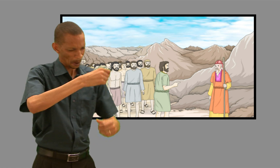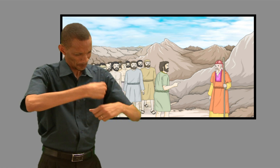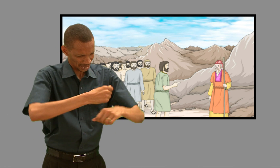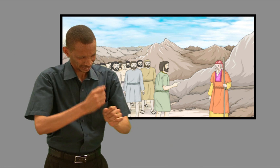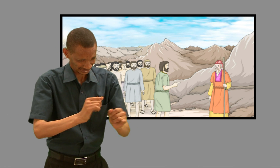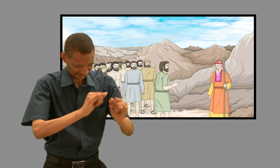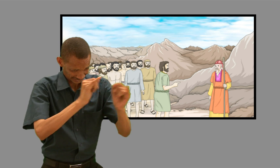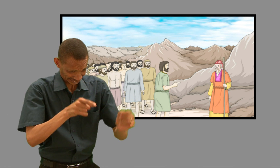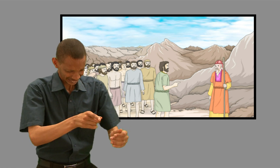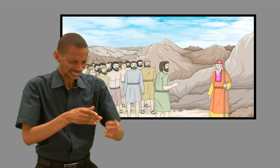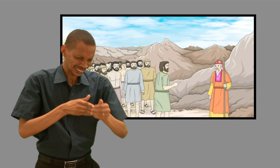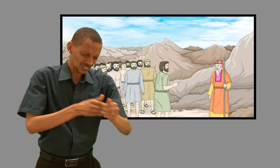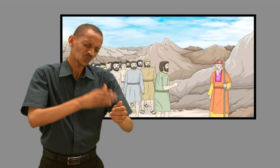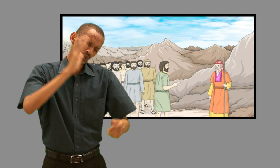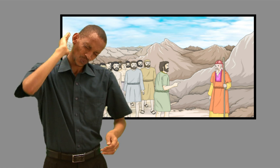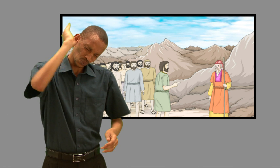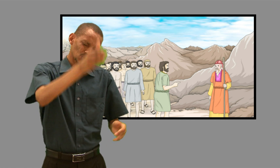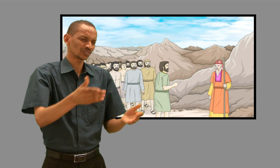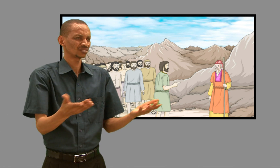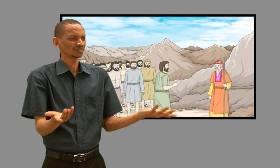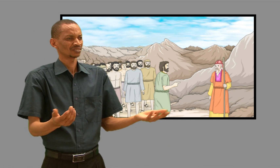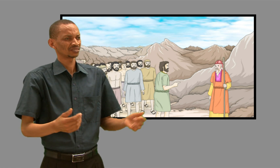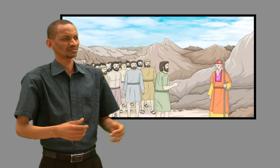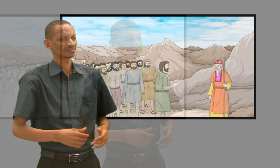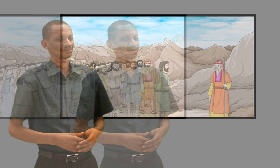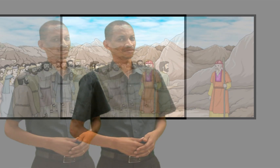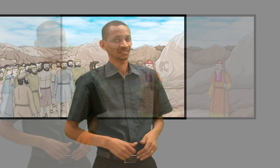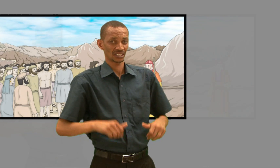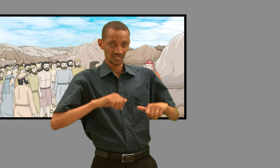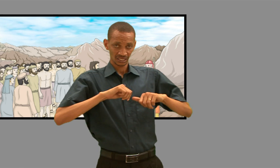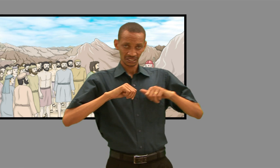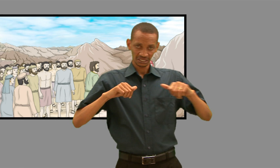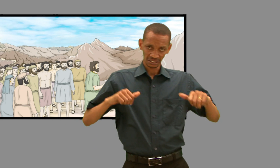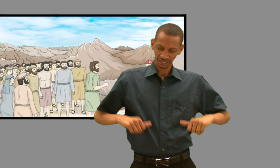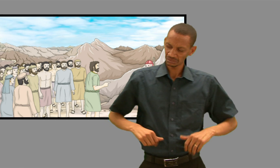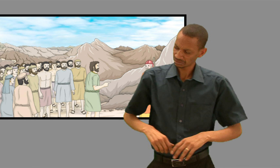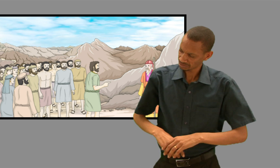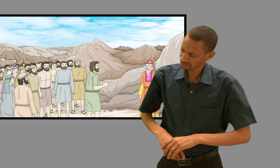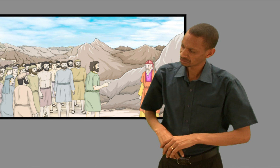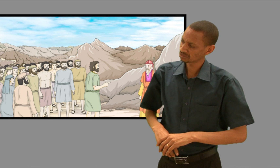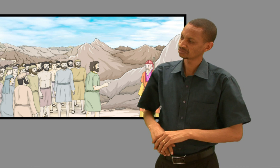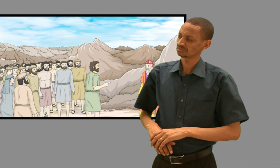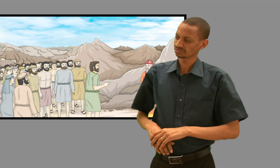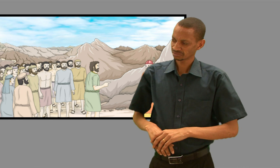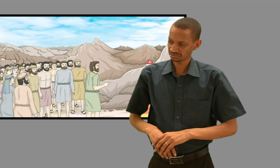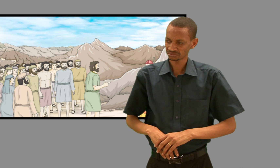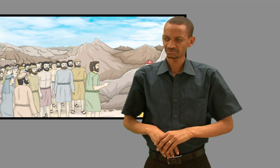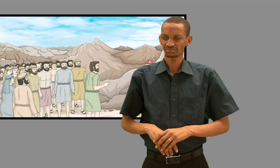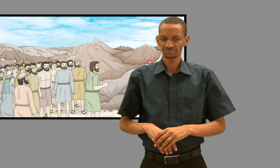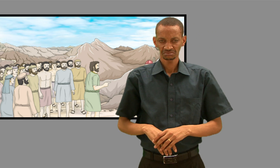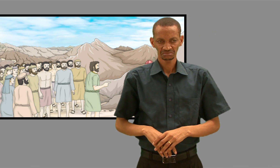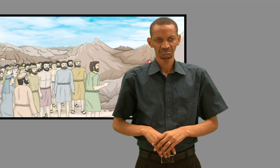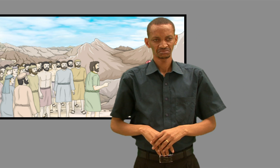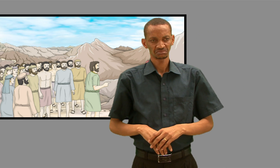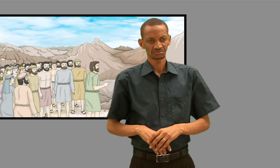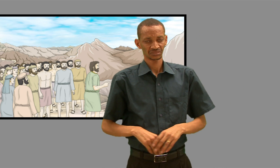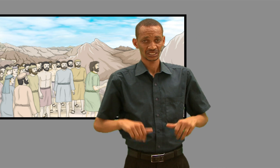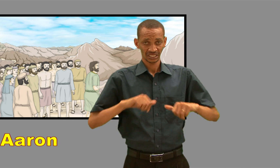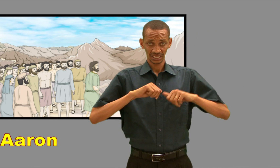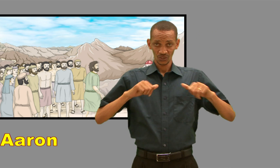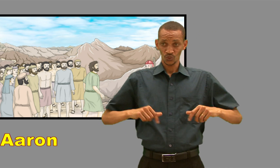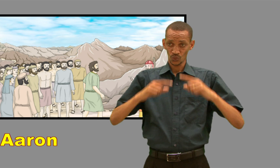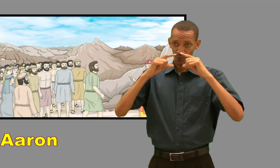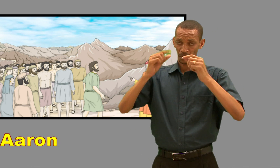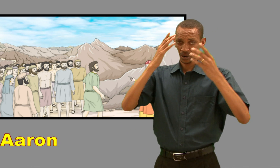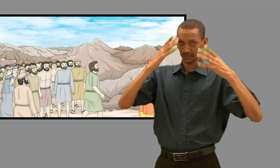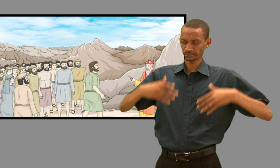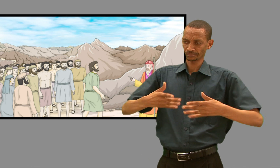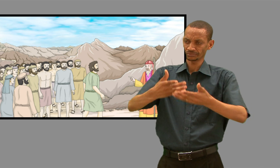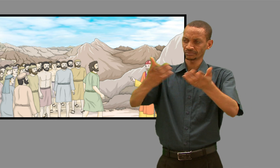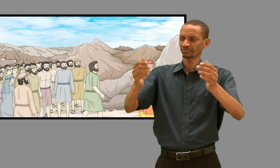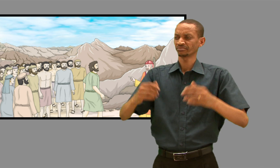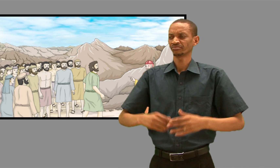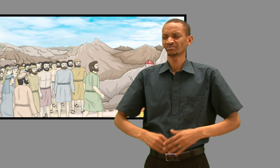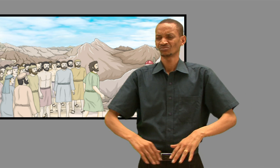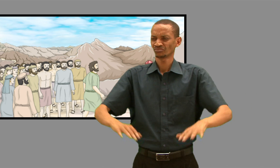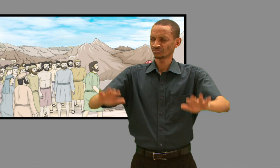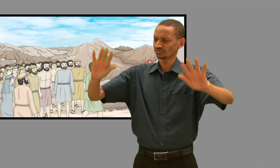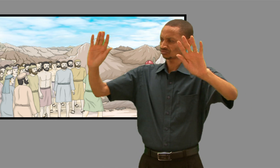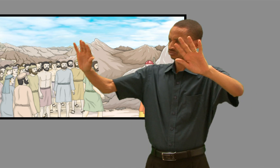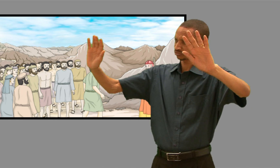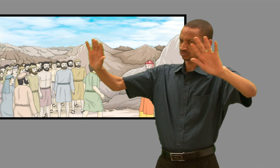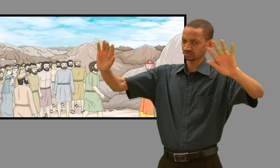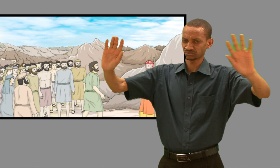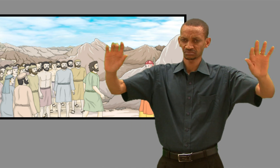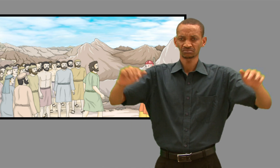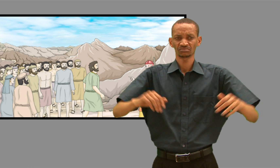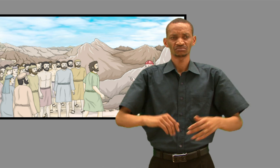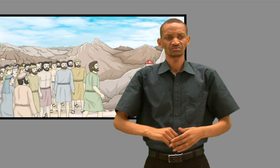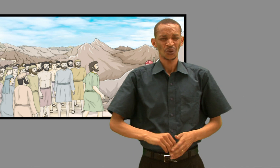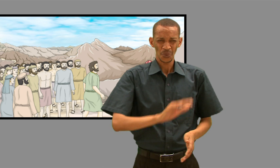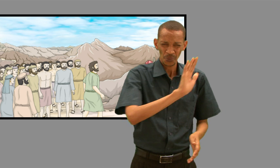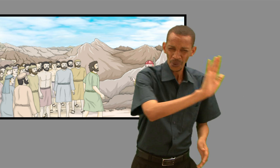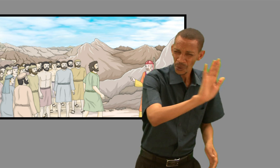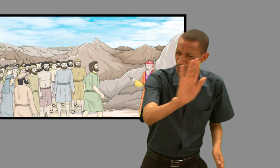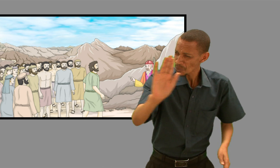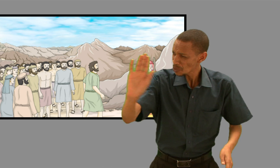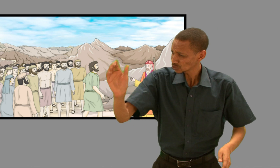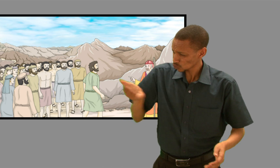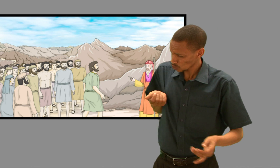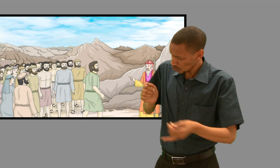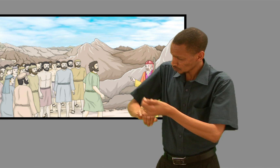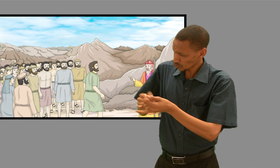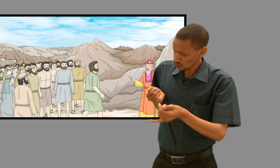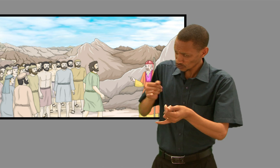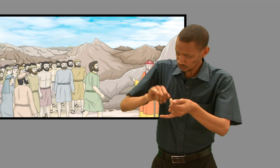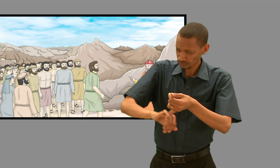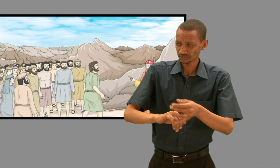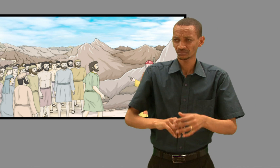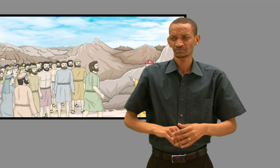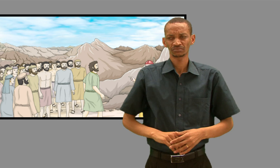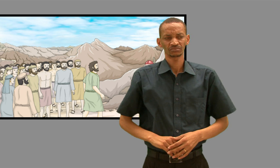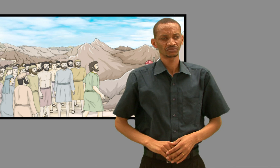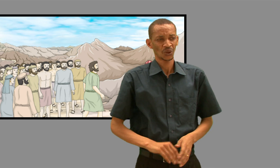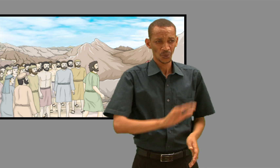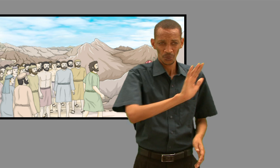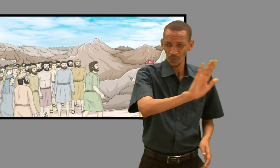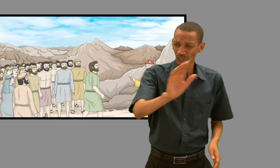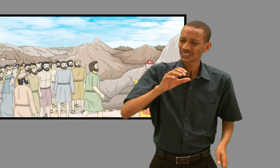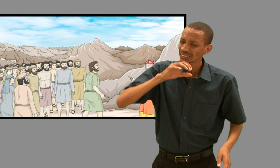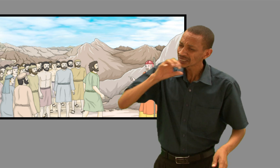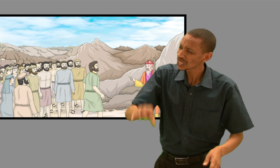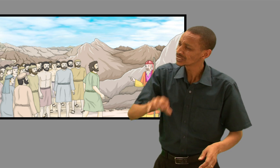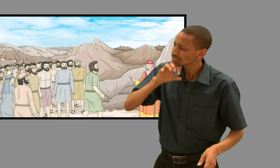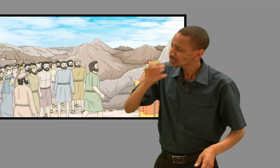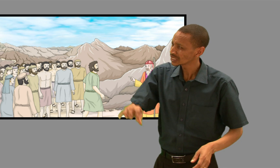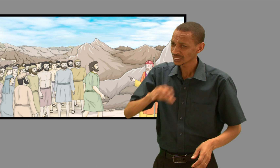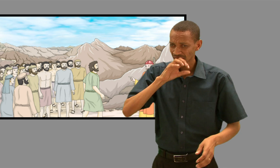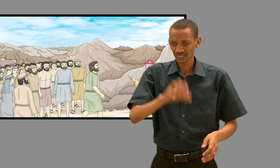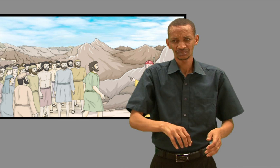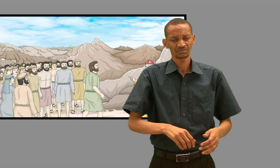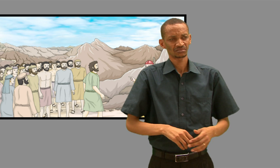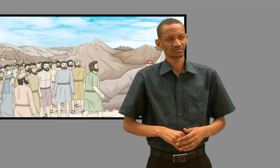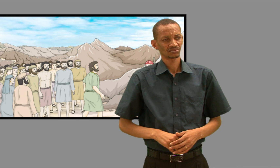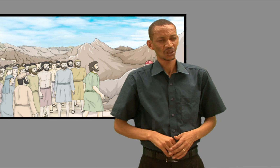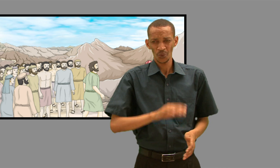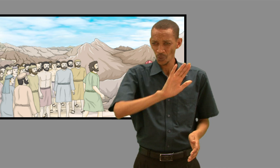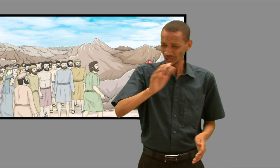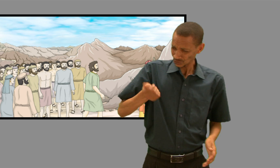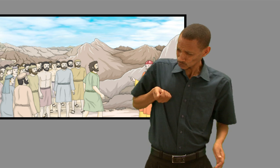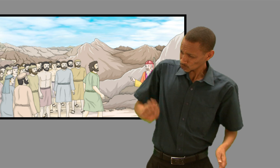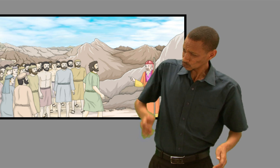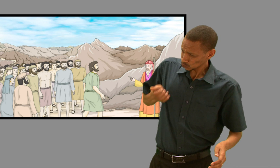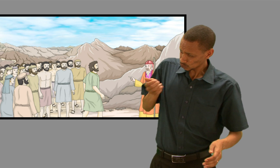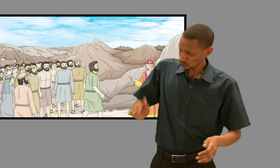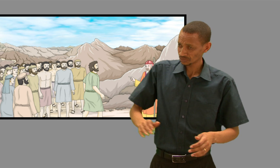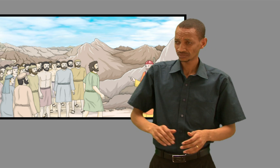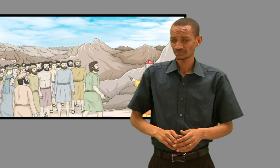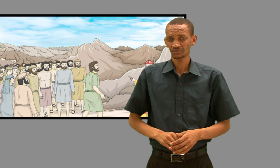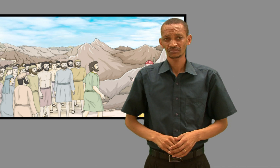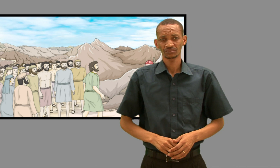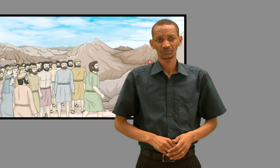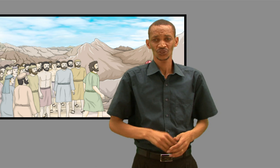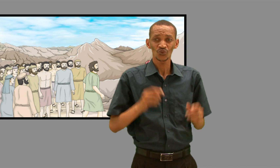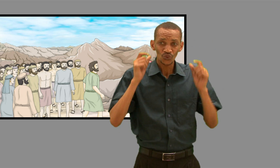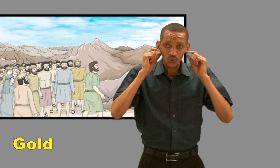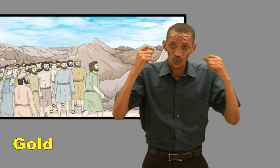As for this Moses who brought us up out of the land of Egypt, we do not know what has happened to him!”